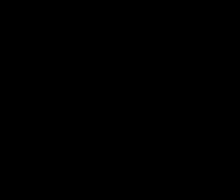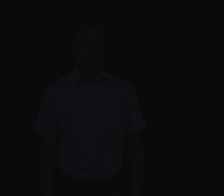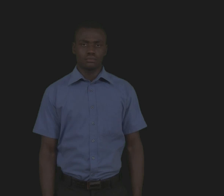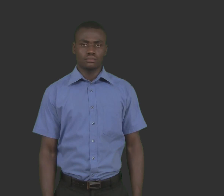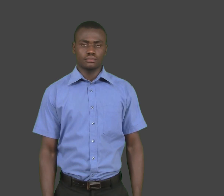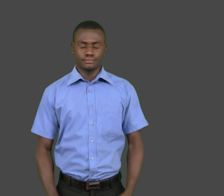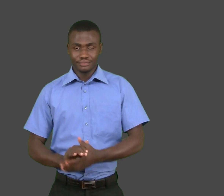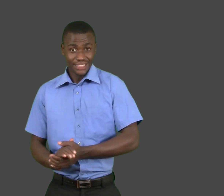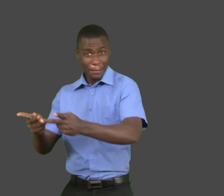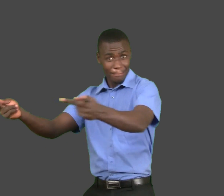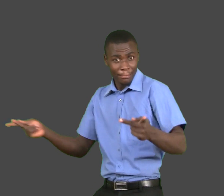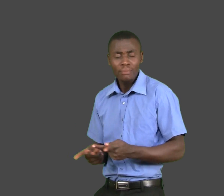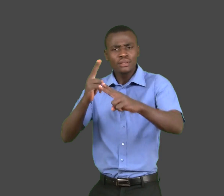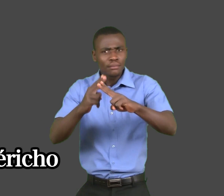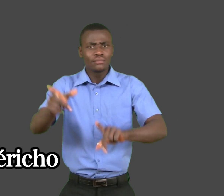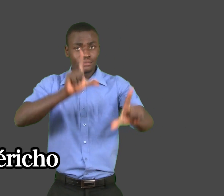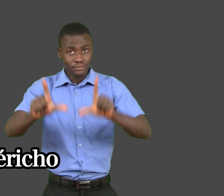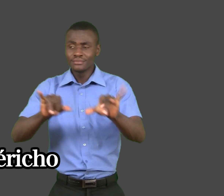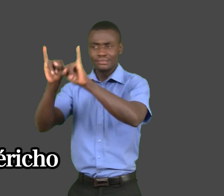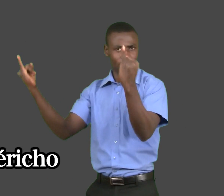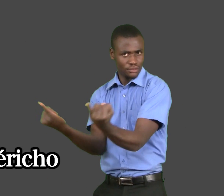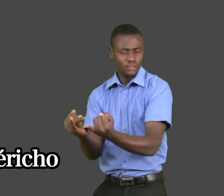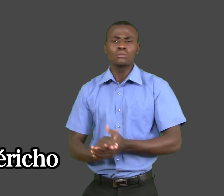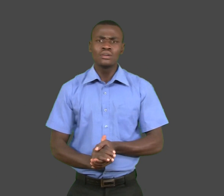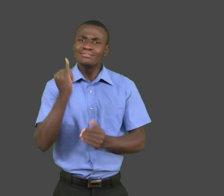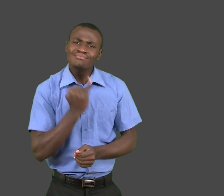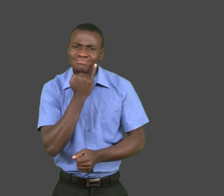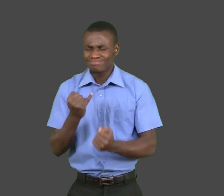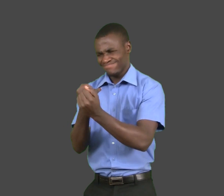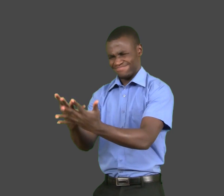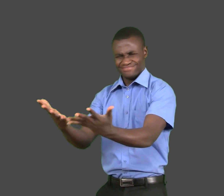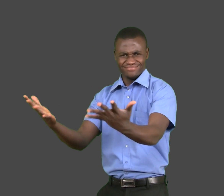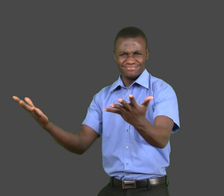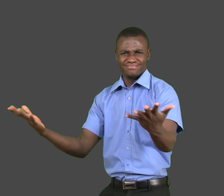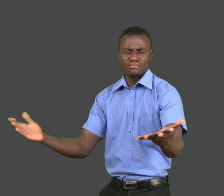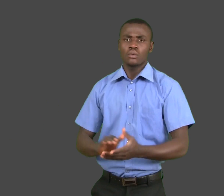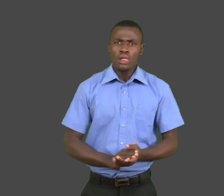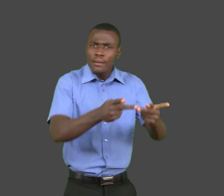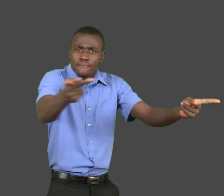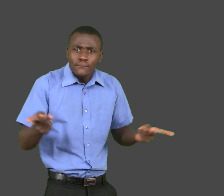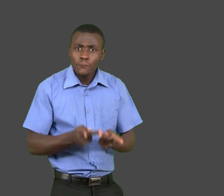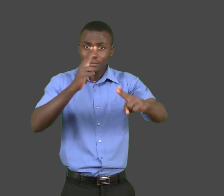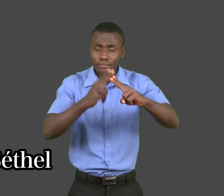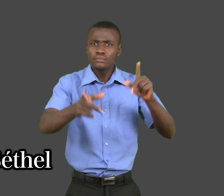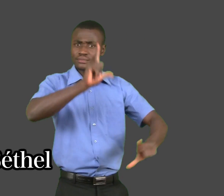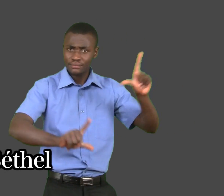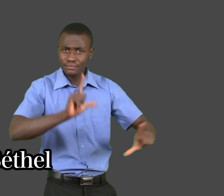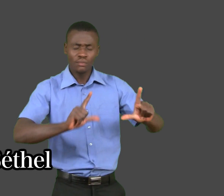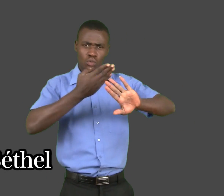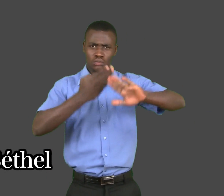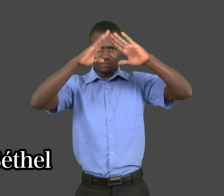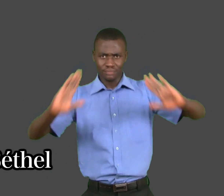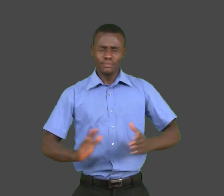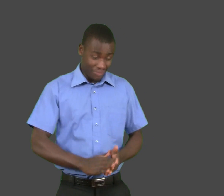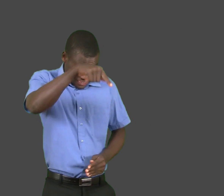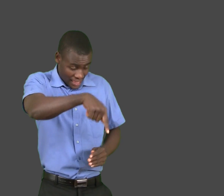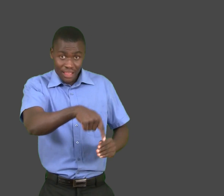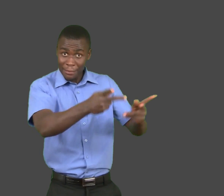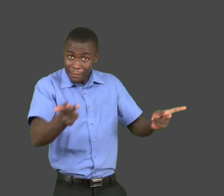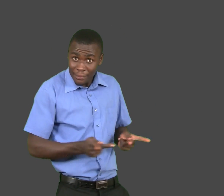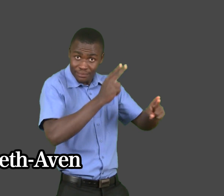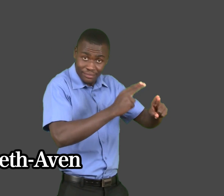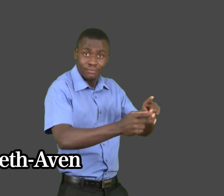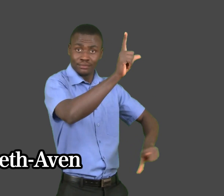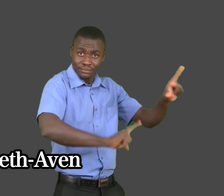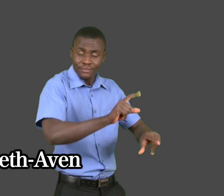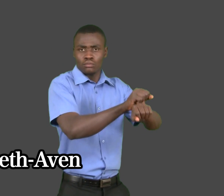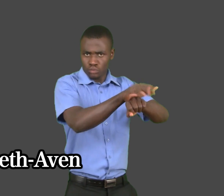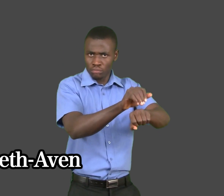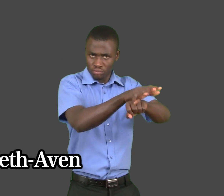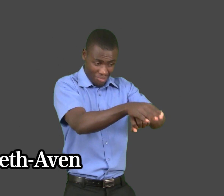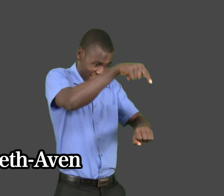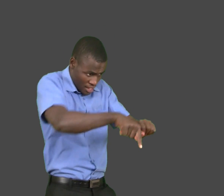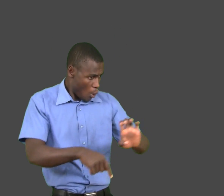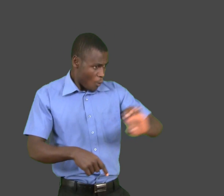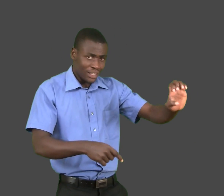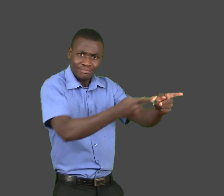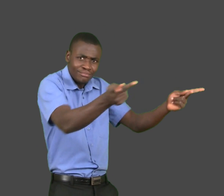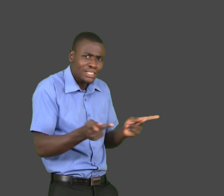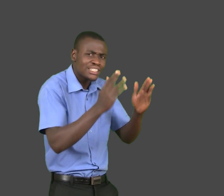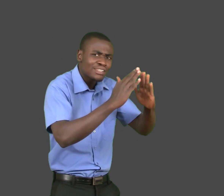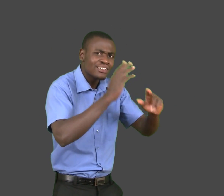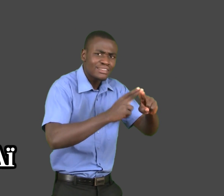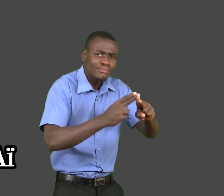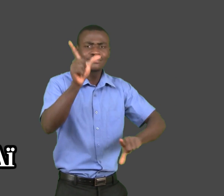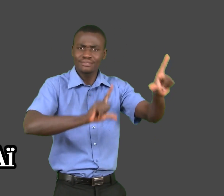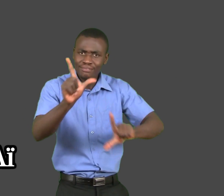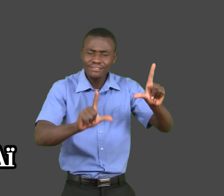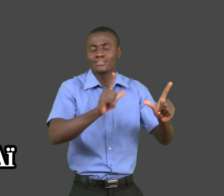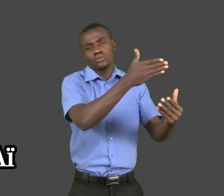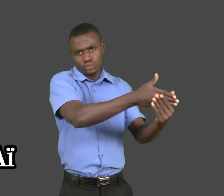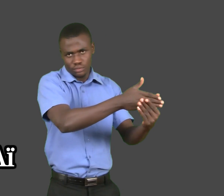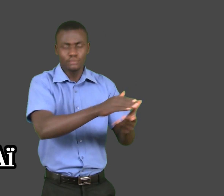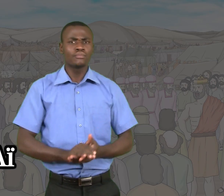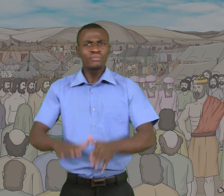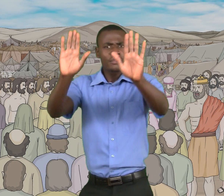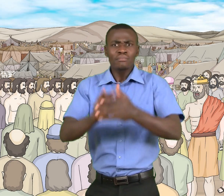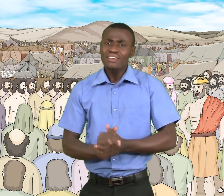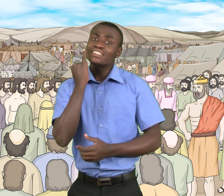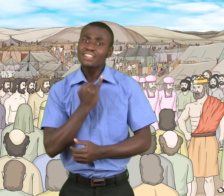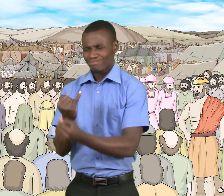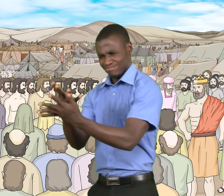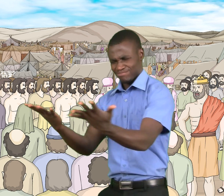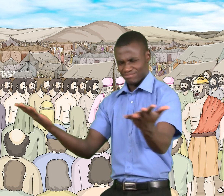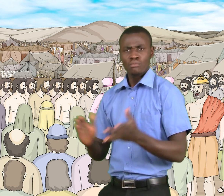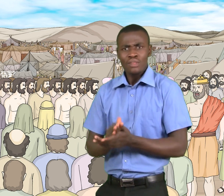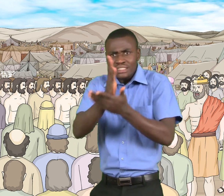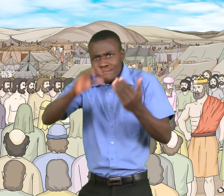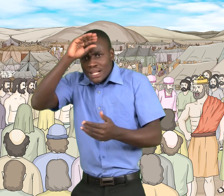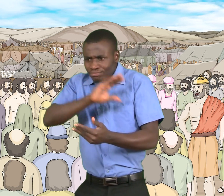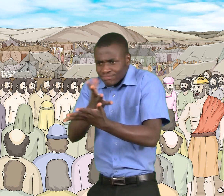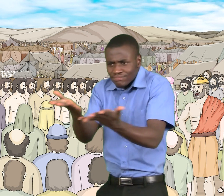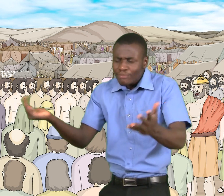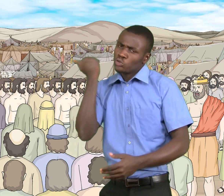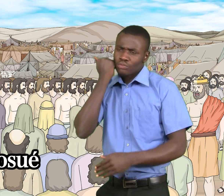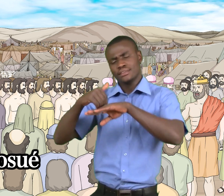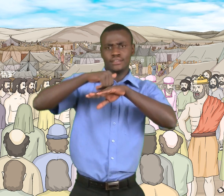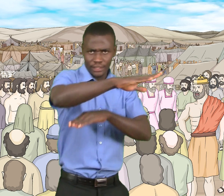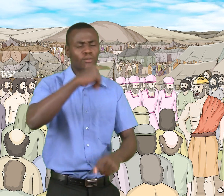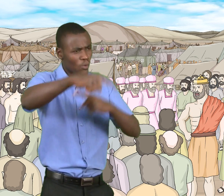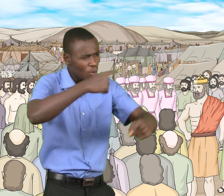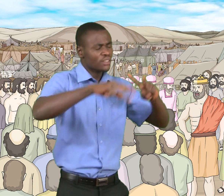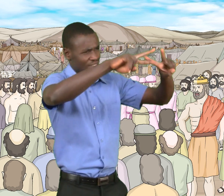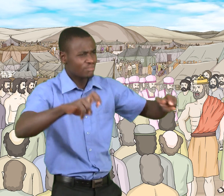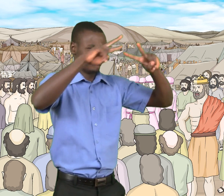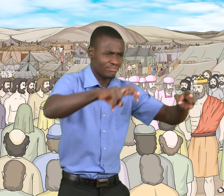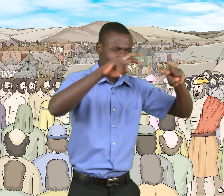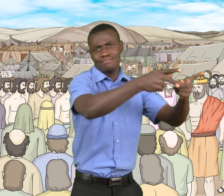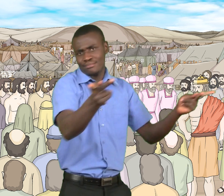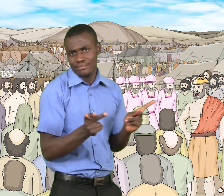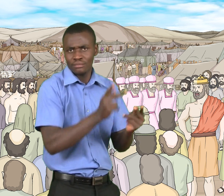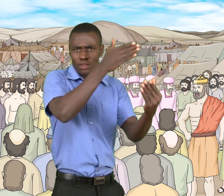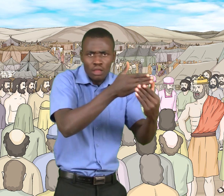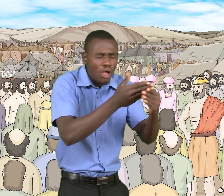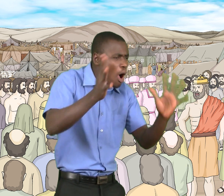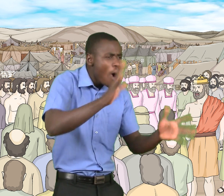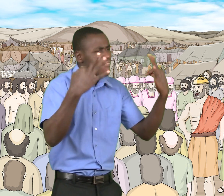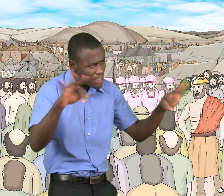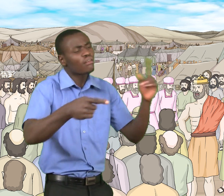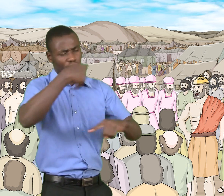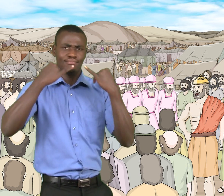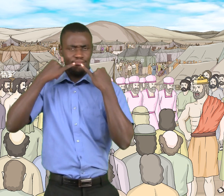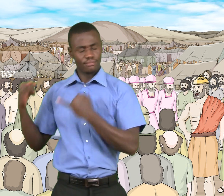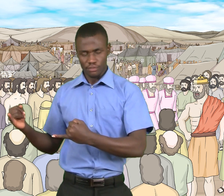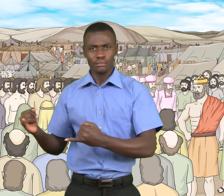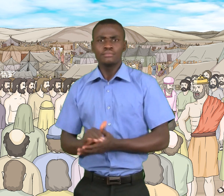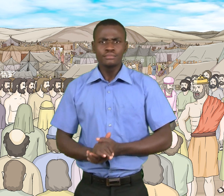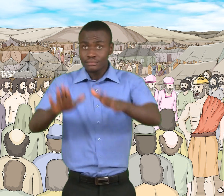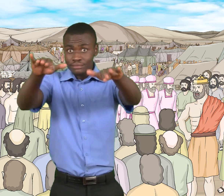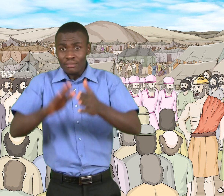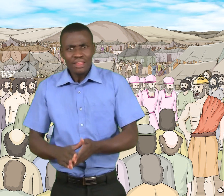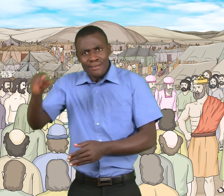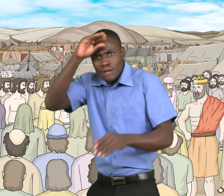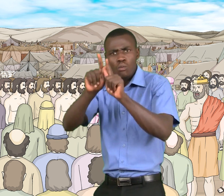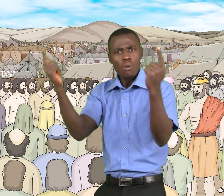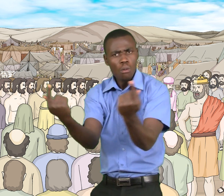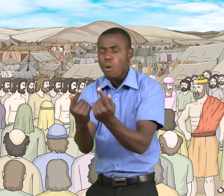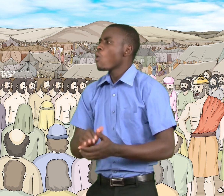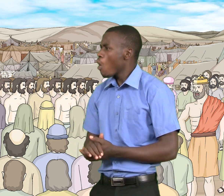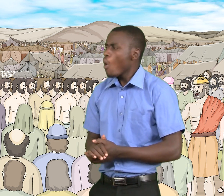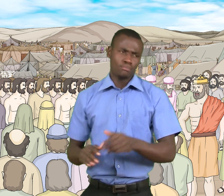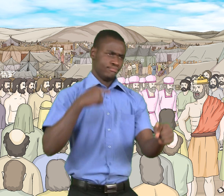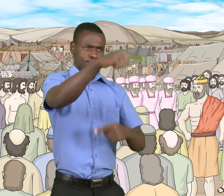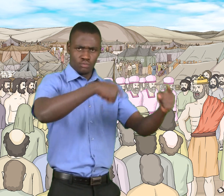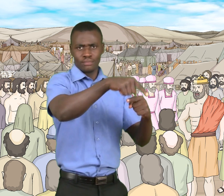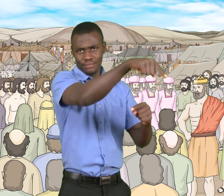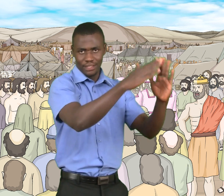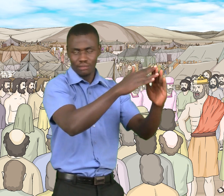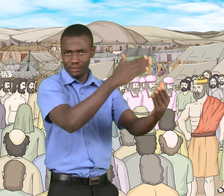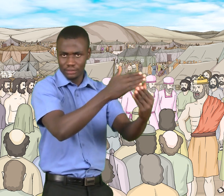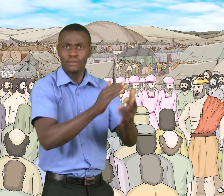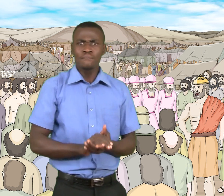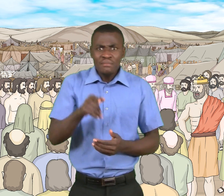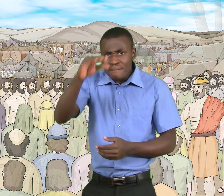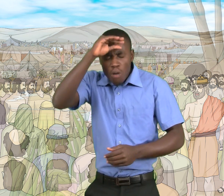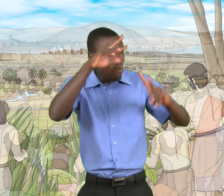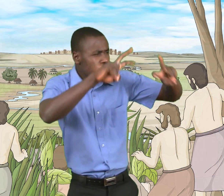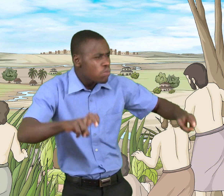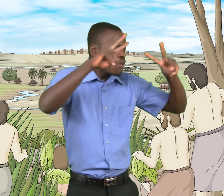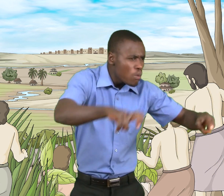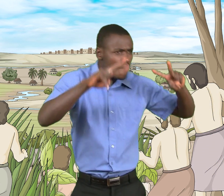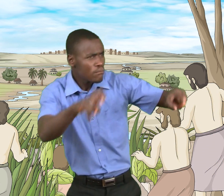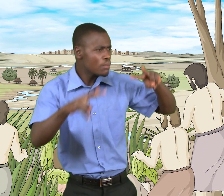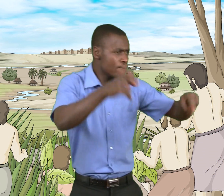Meanwhile, Joshua sent men from Jericho to Ai, which is near Beth-aven to the east of Bethel, and told them, “Go up and spy out the land.”